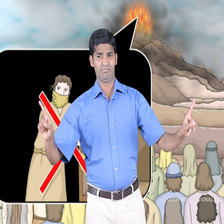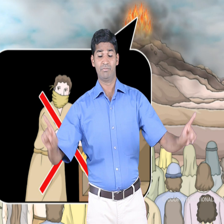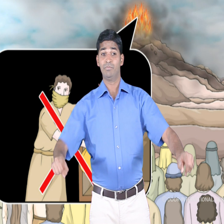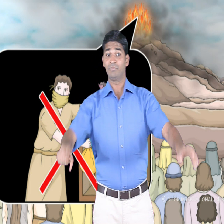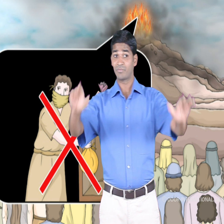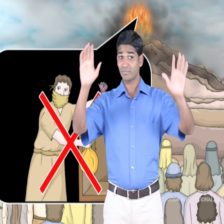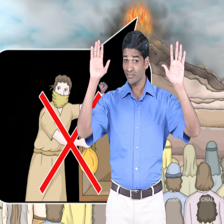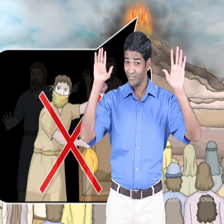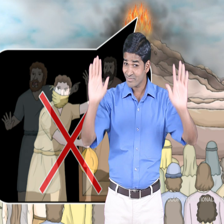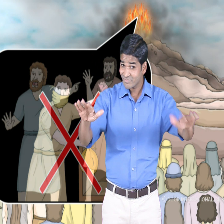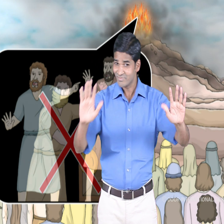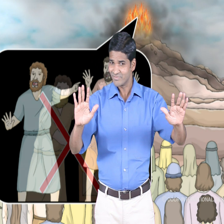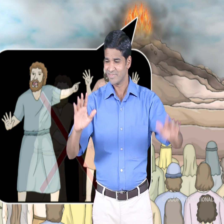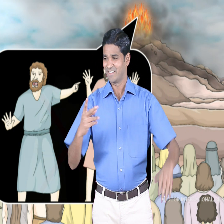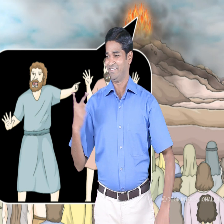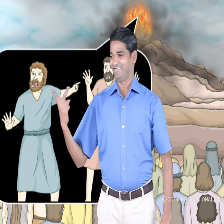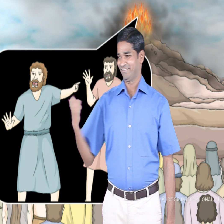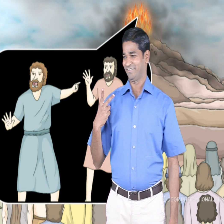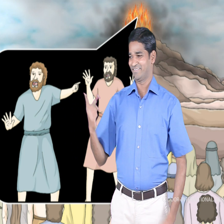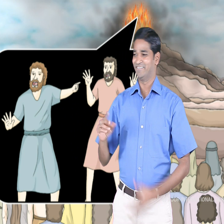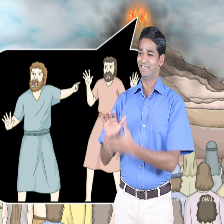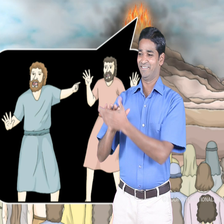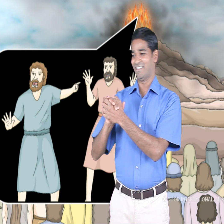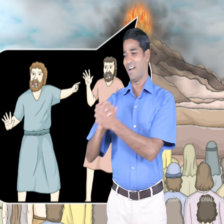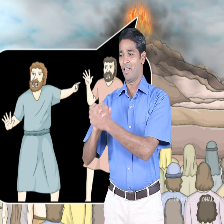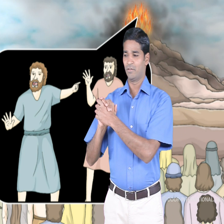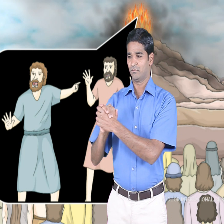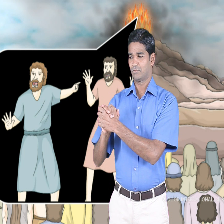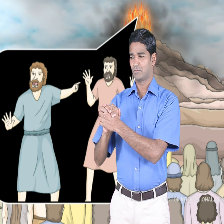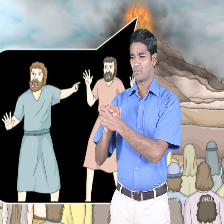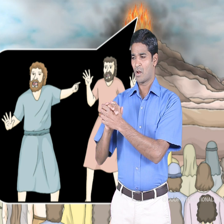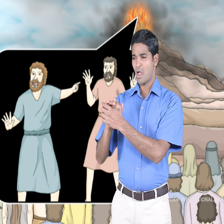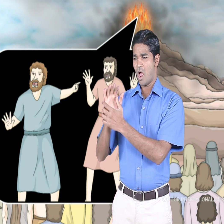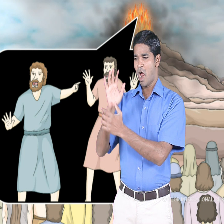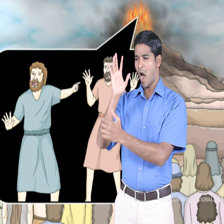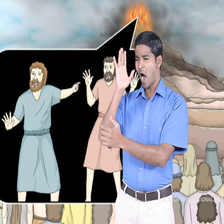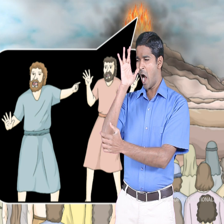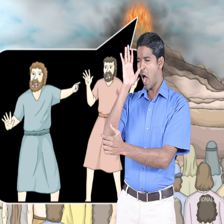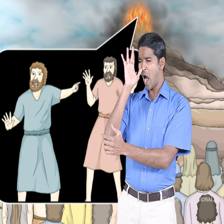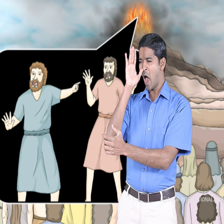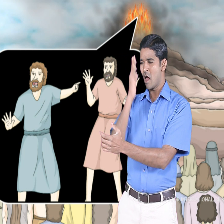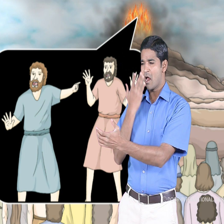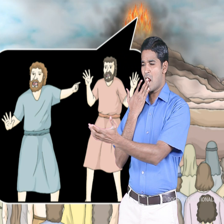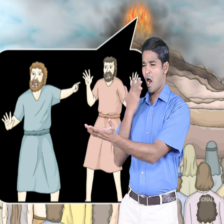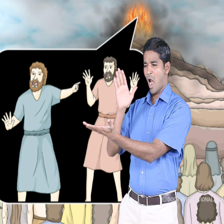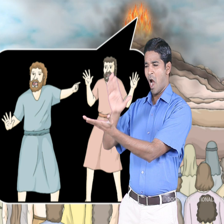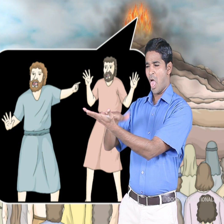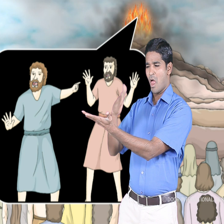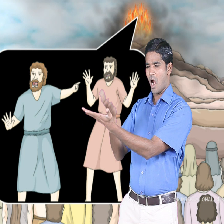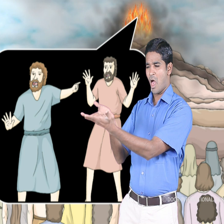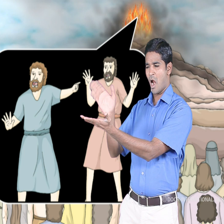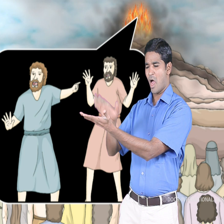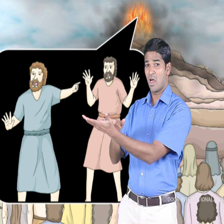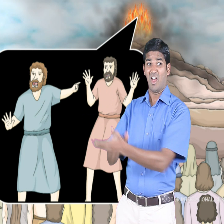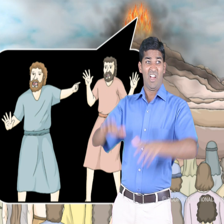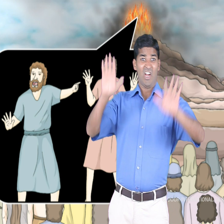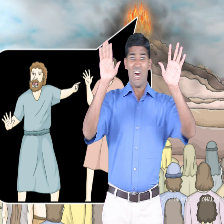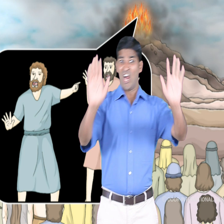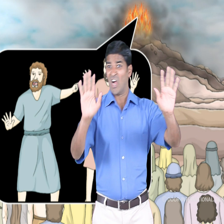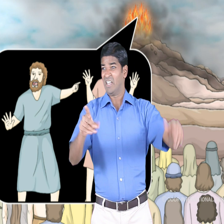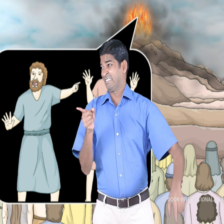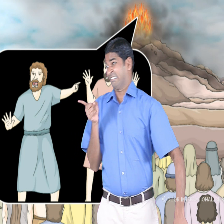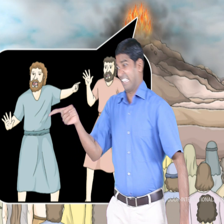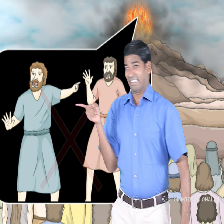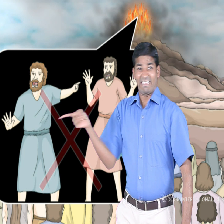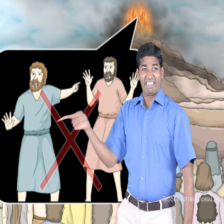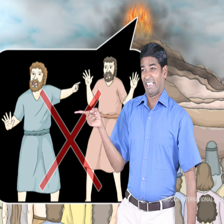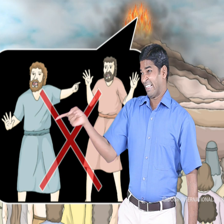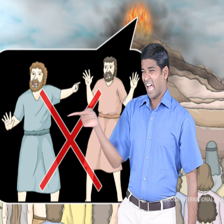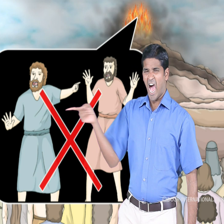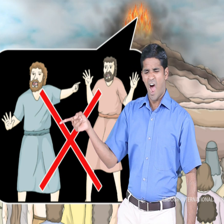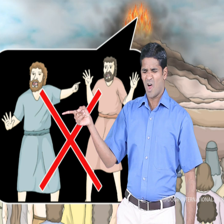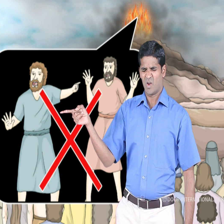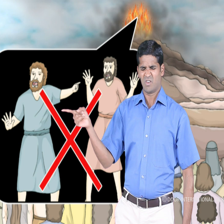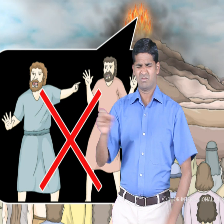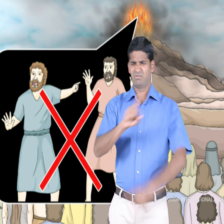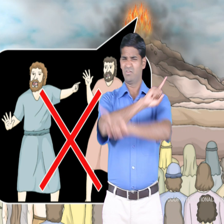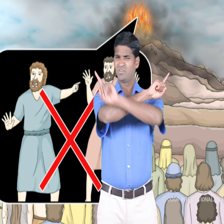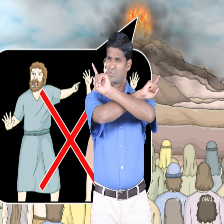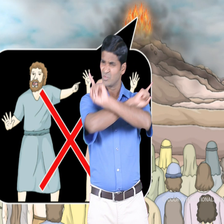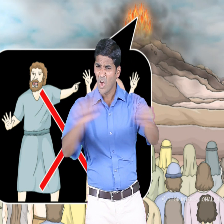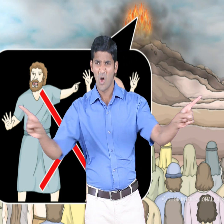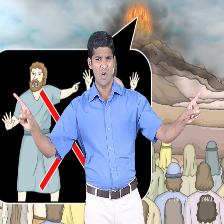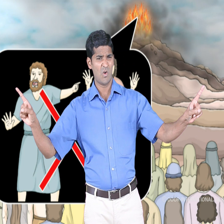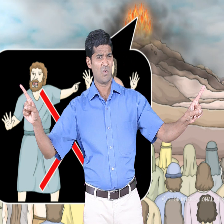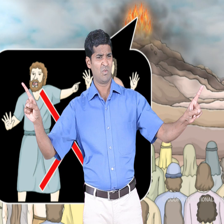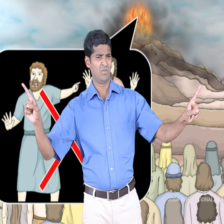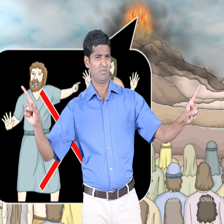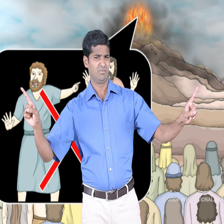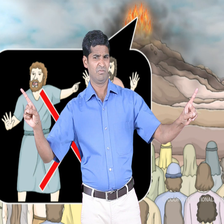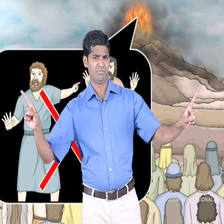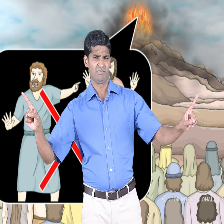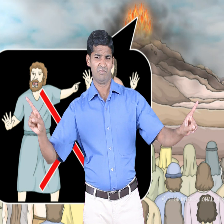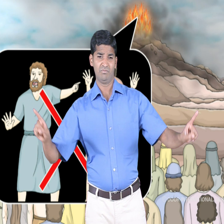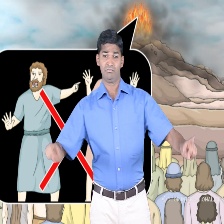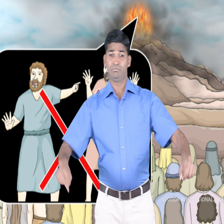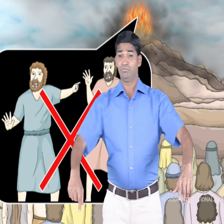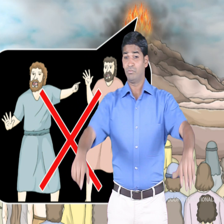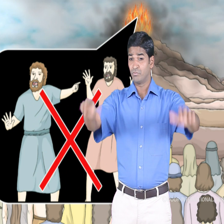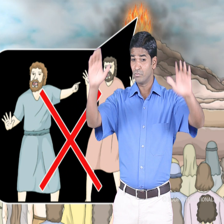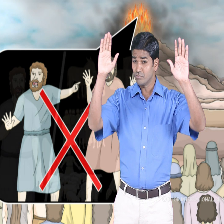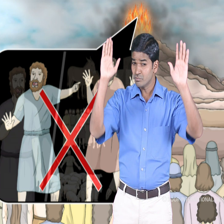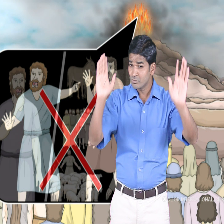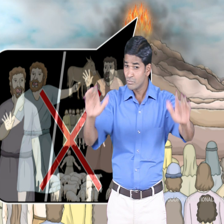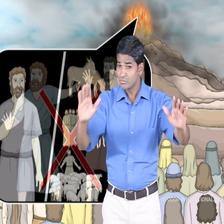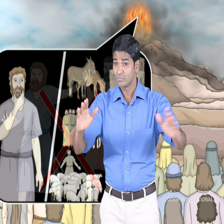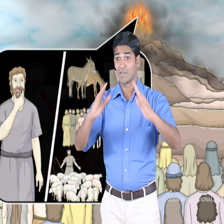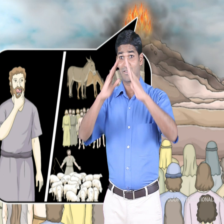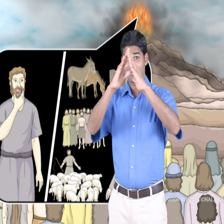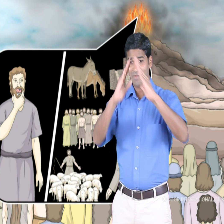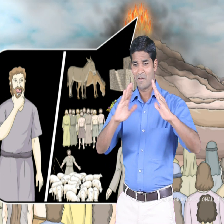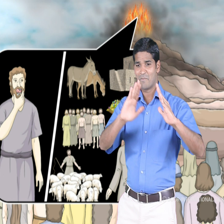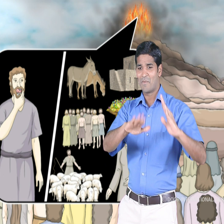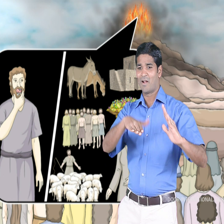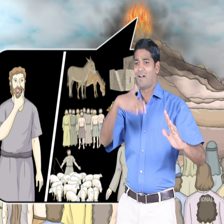You shall not bear false witness against your neighbor.